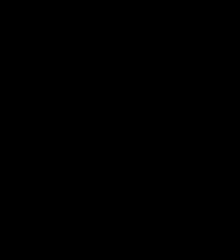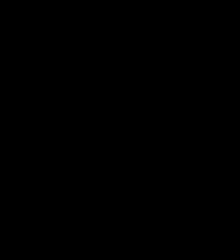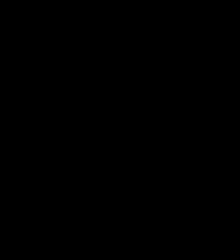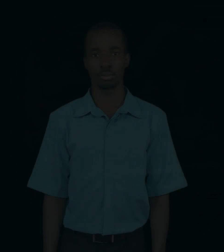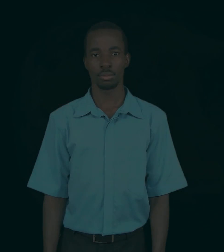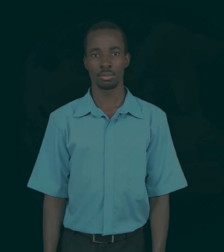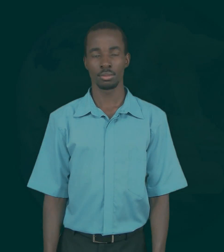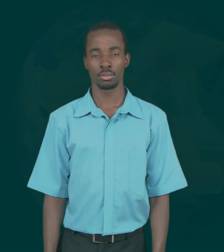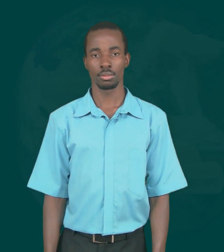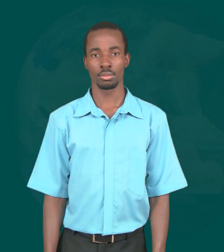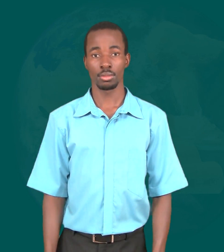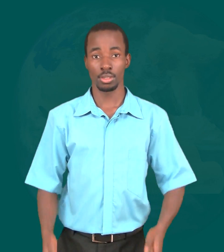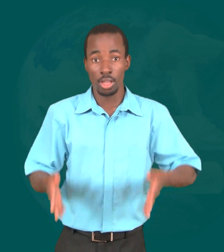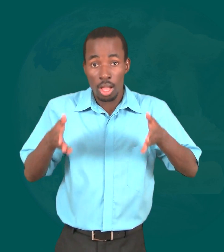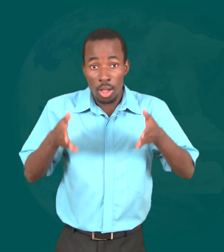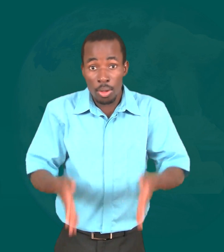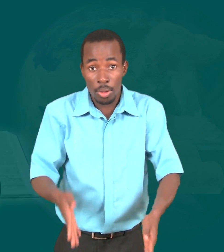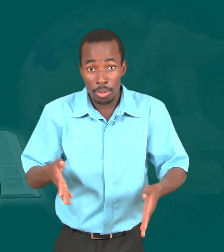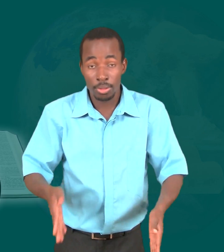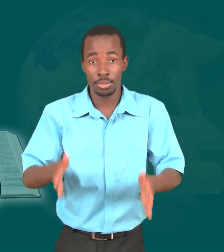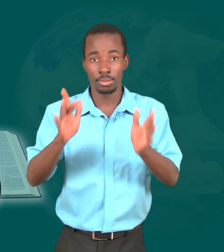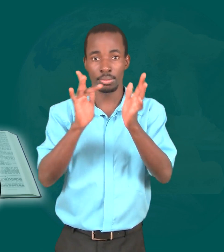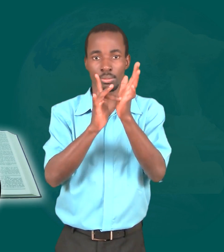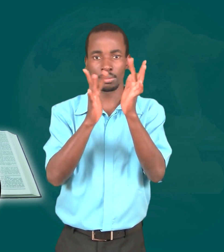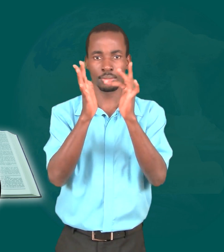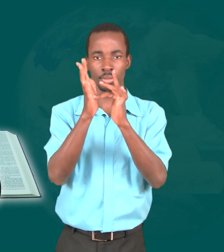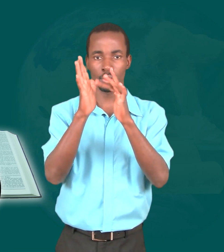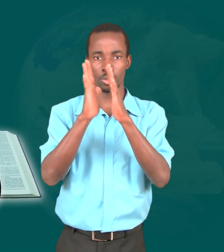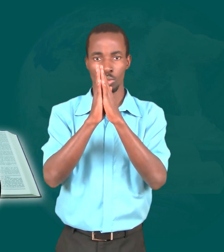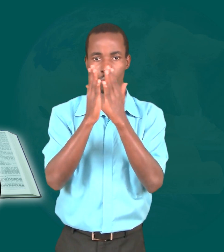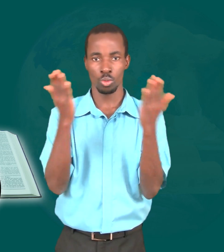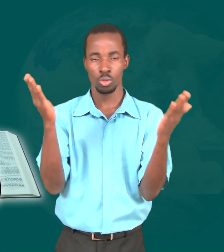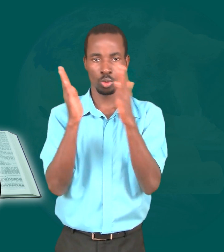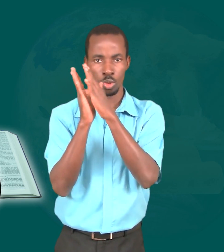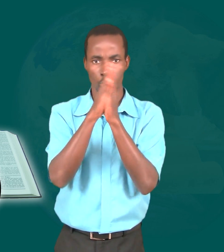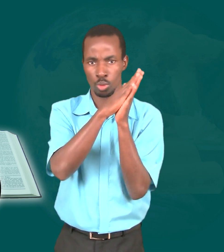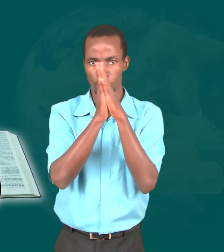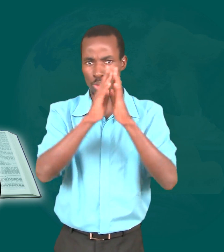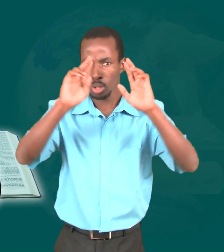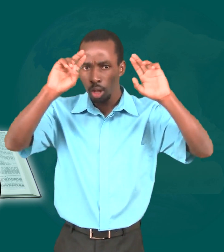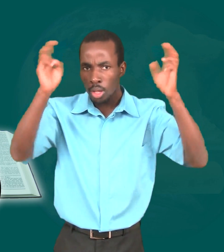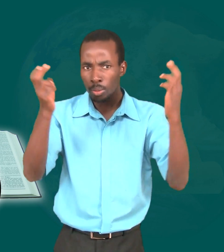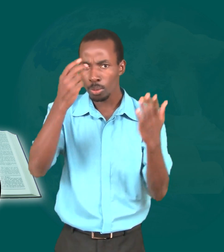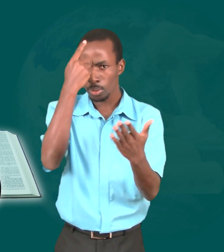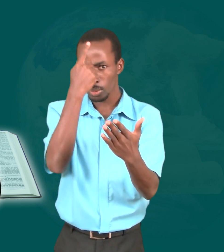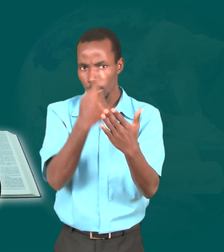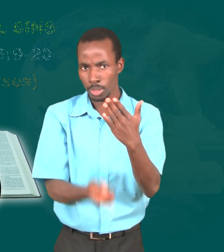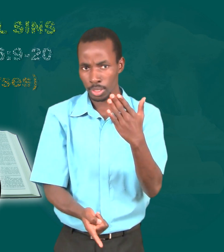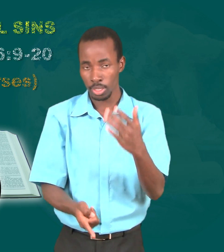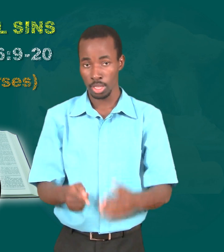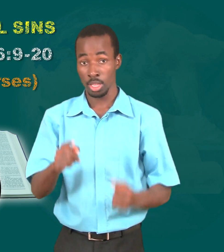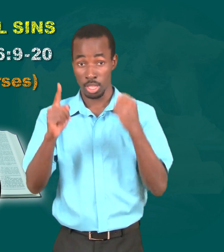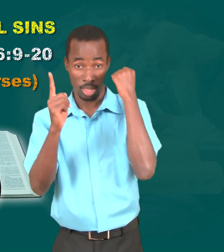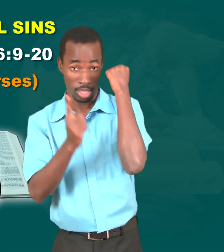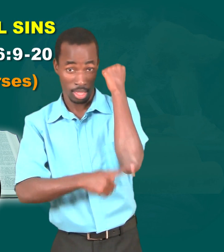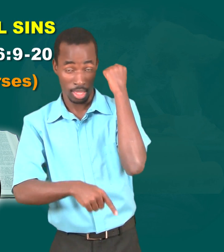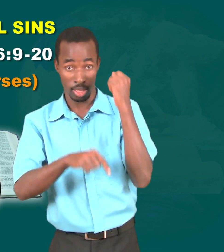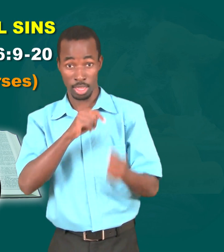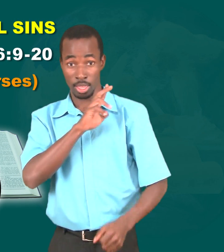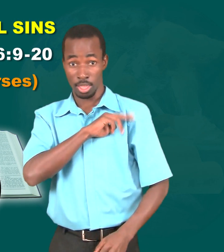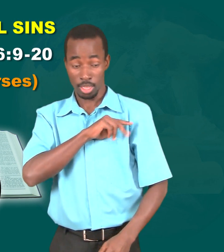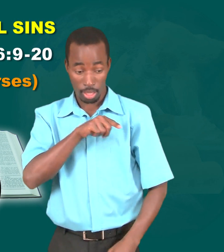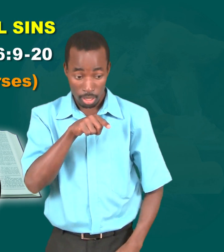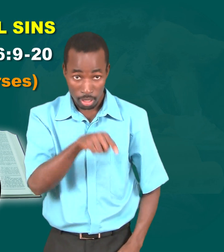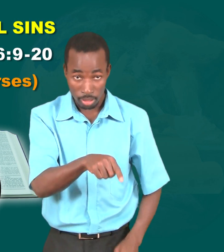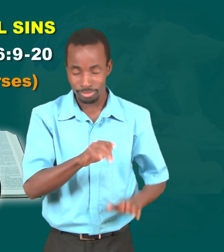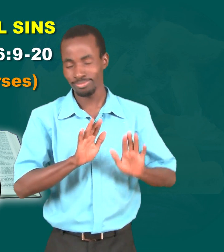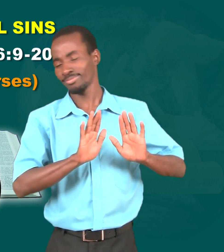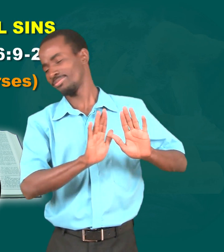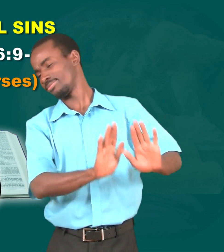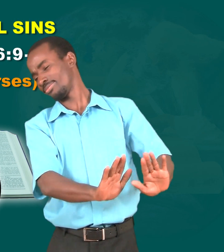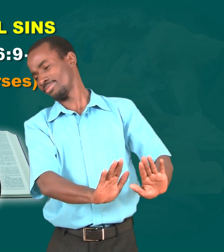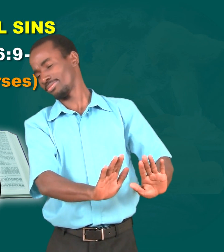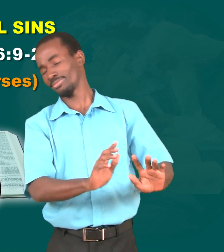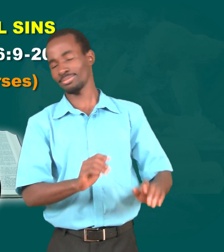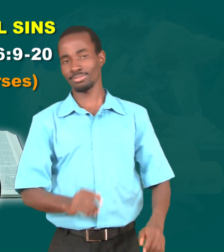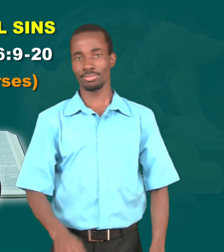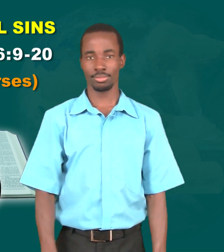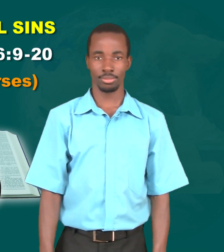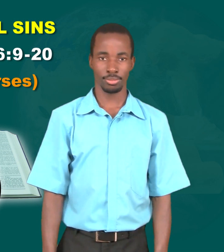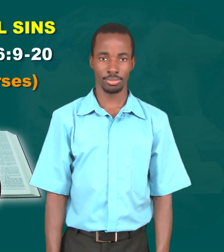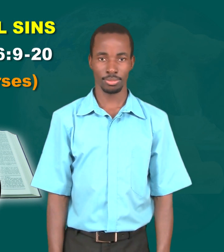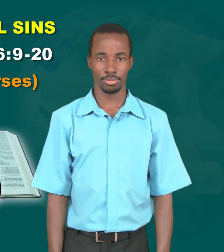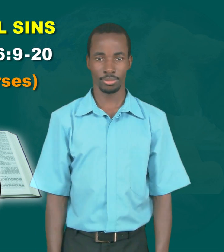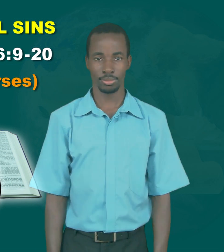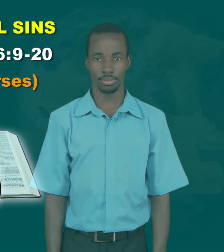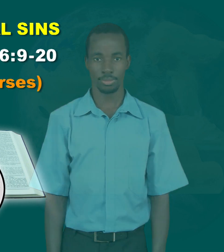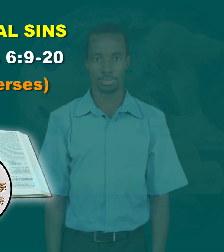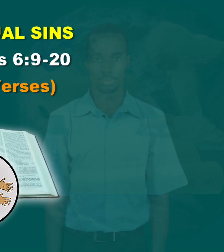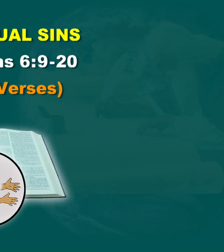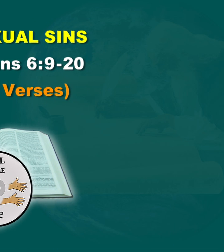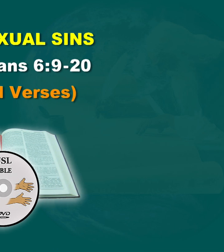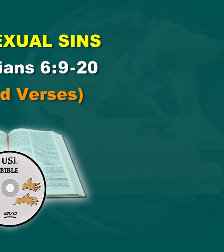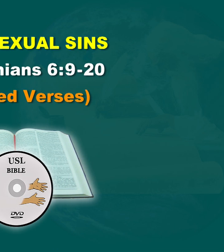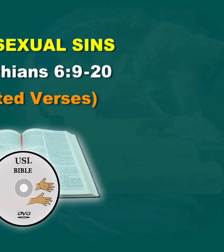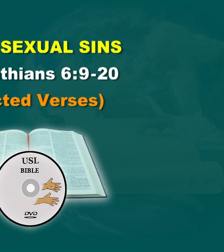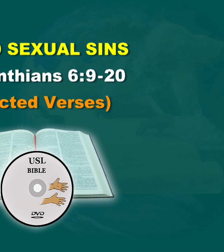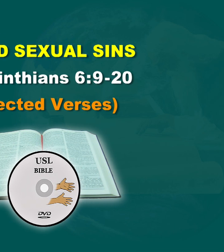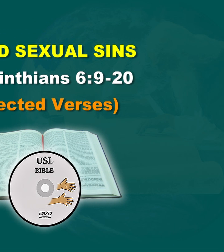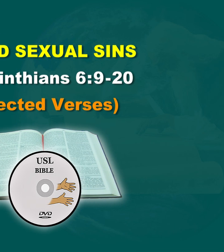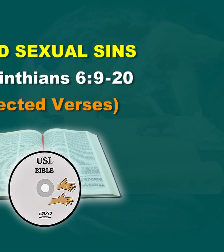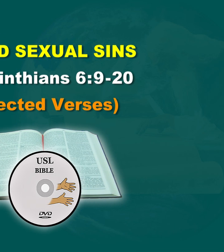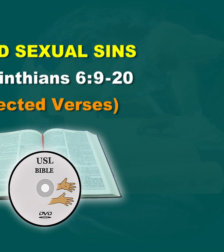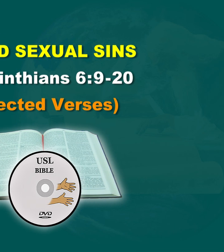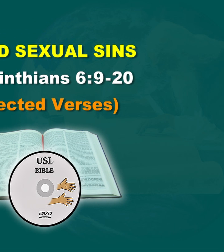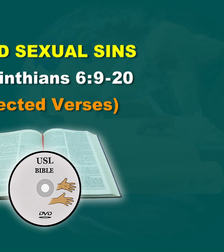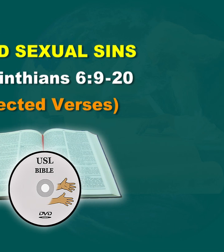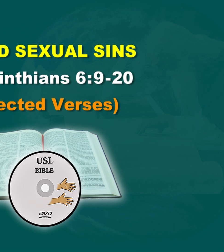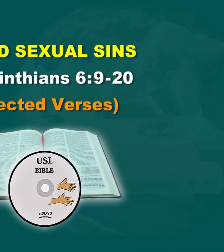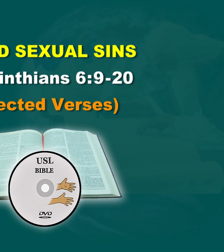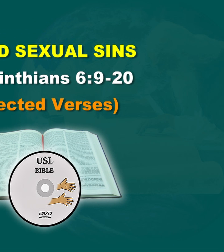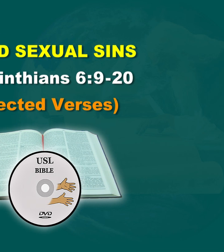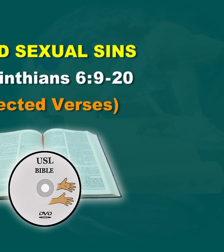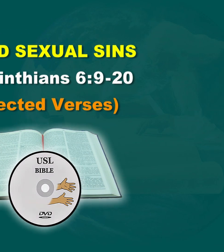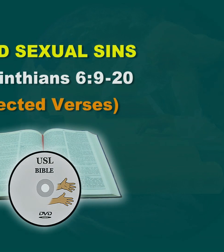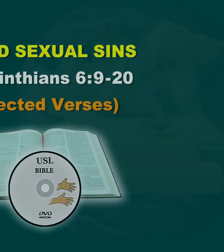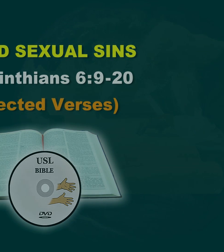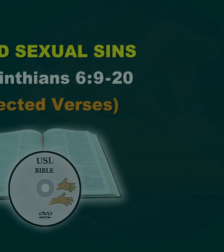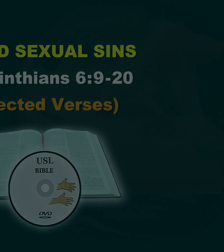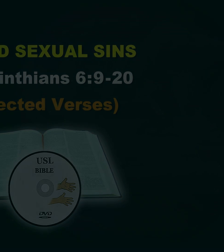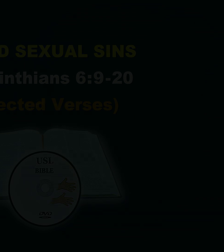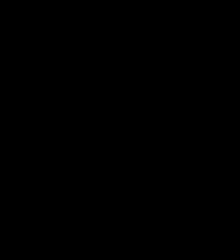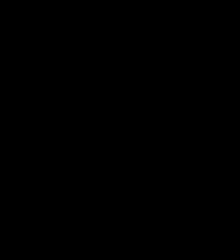Avoid sexual sins